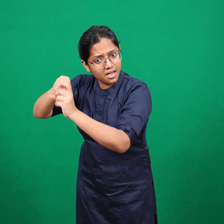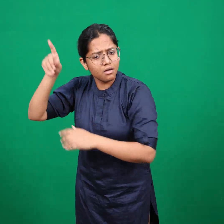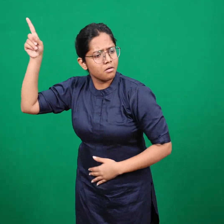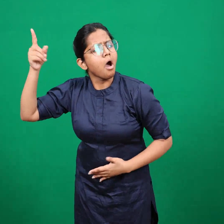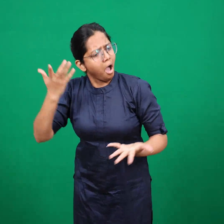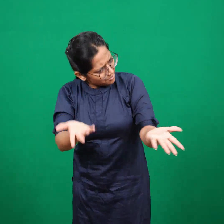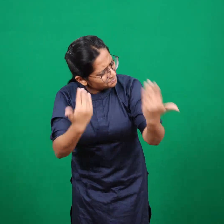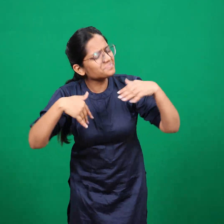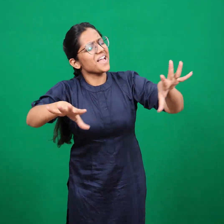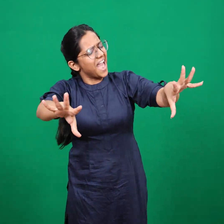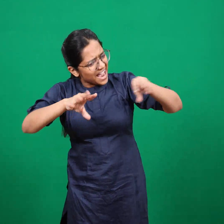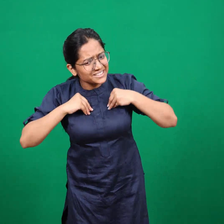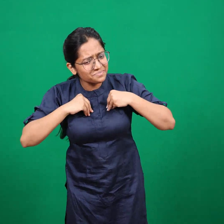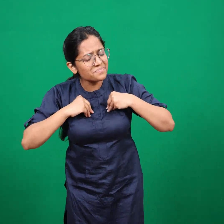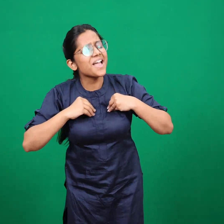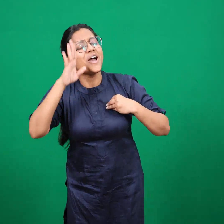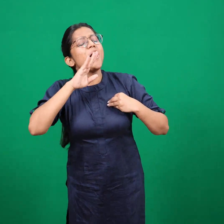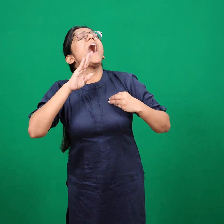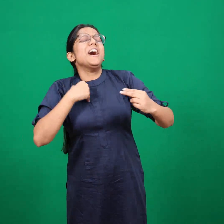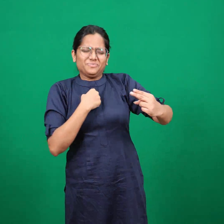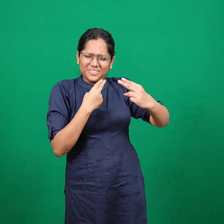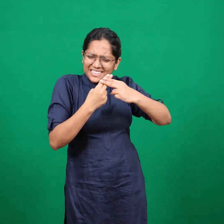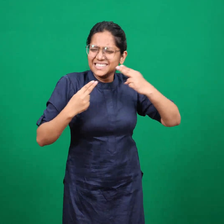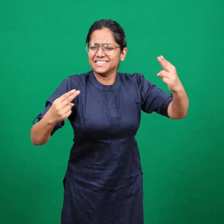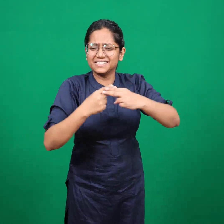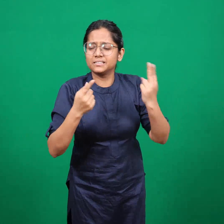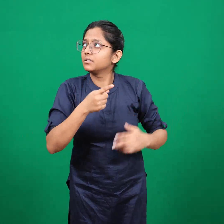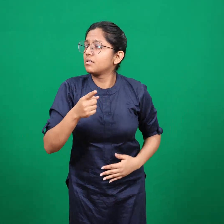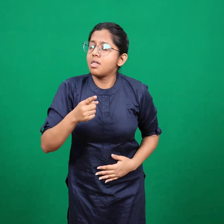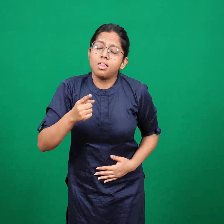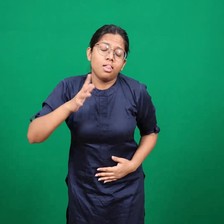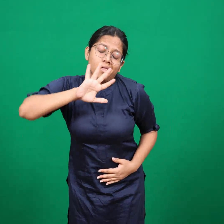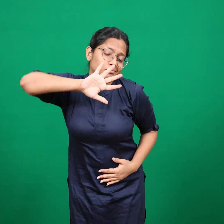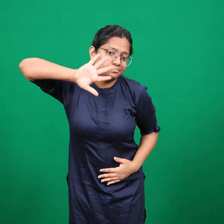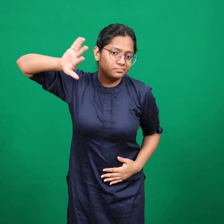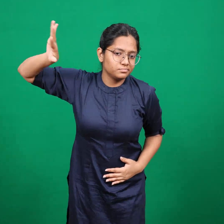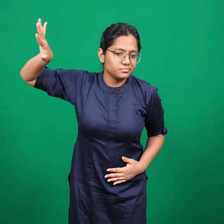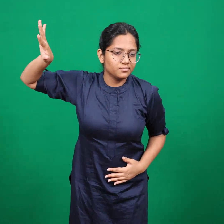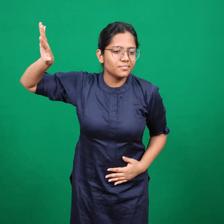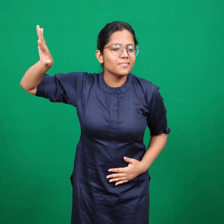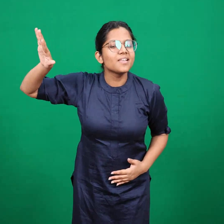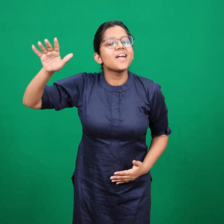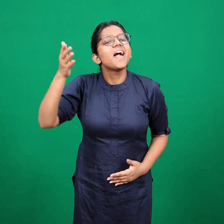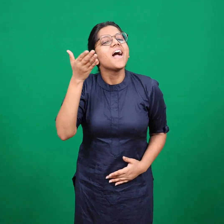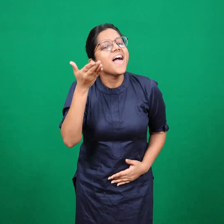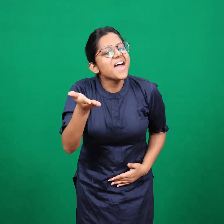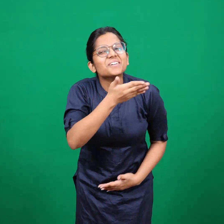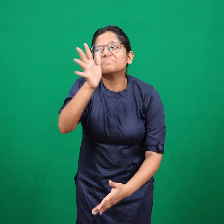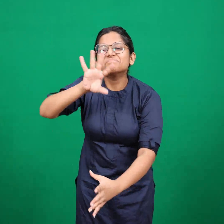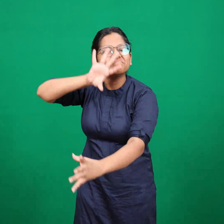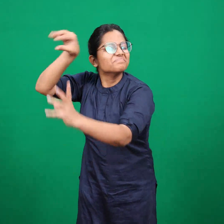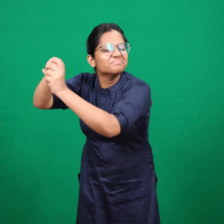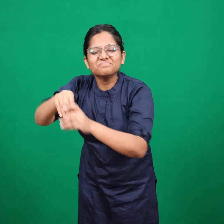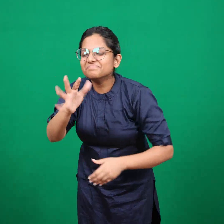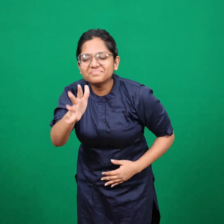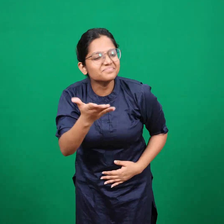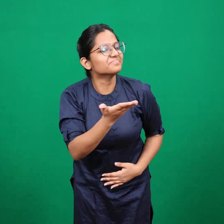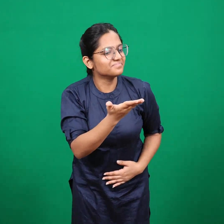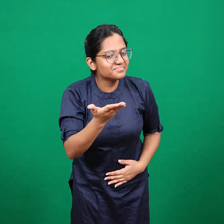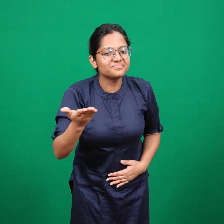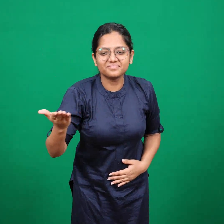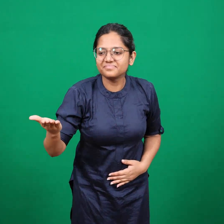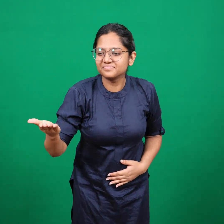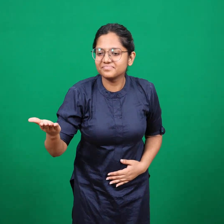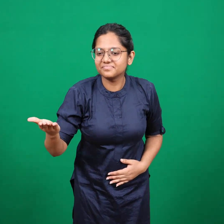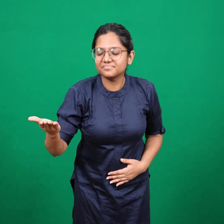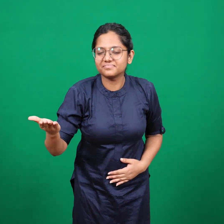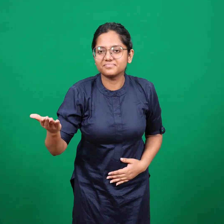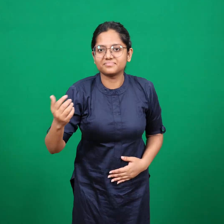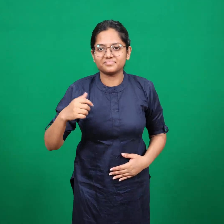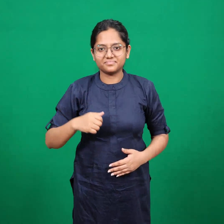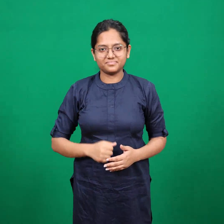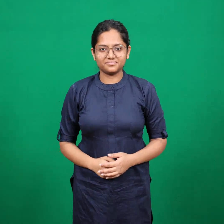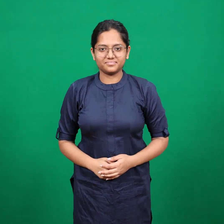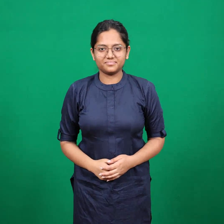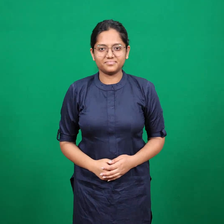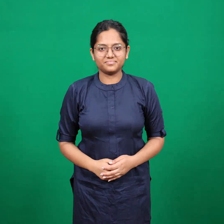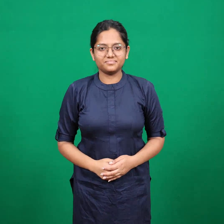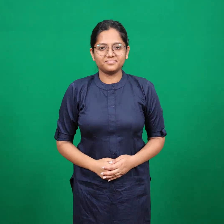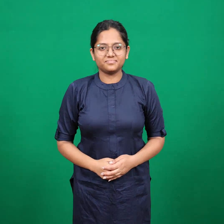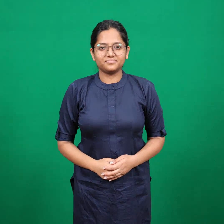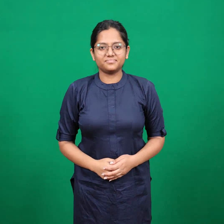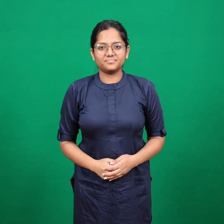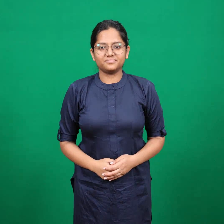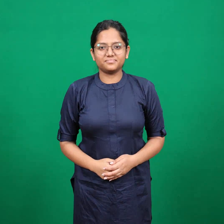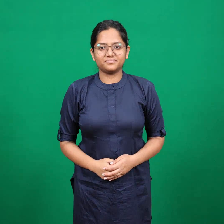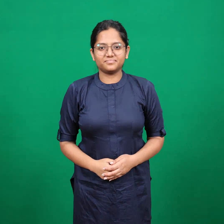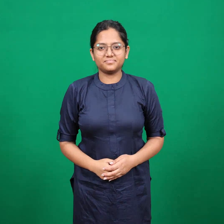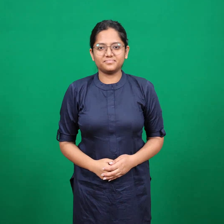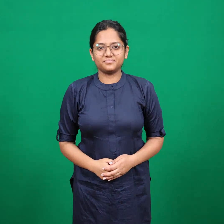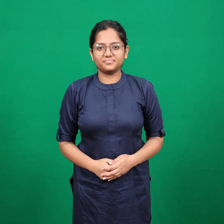The reason you do not hear is that you do not belong to God."